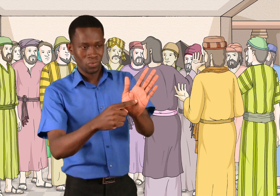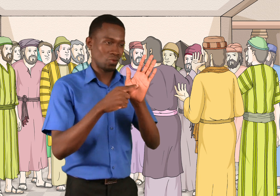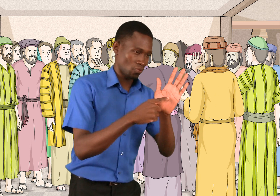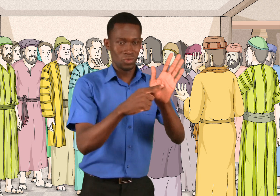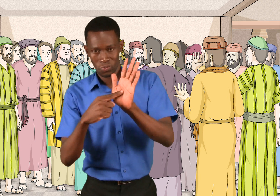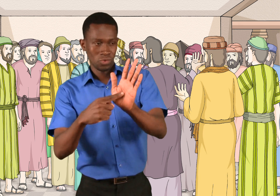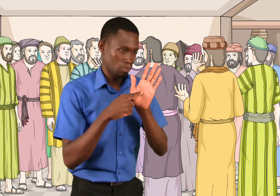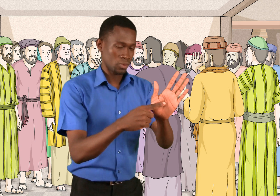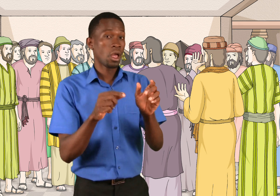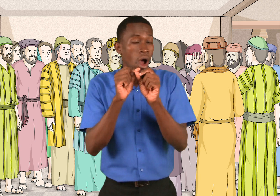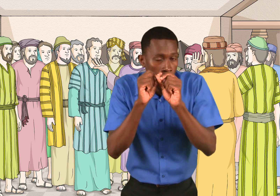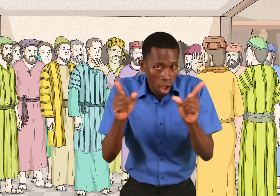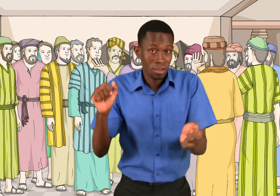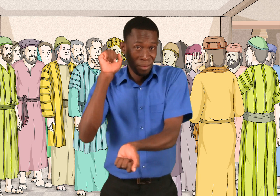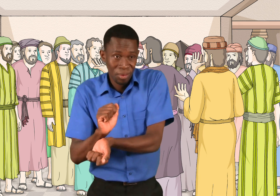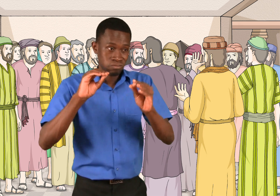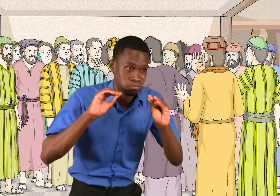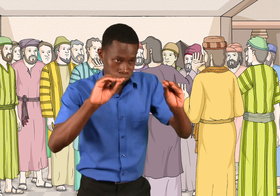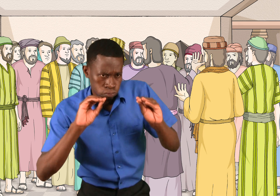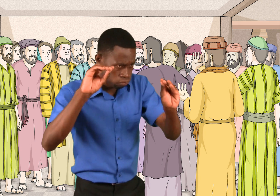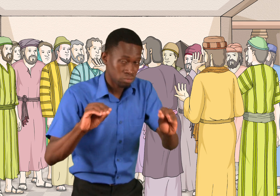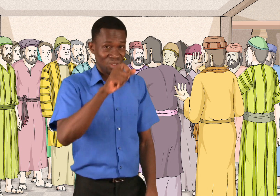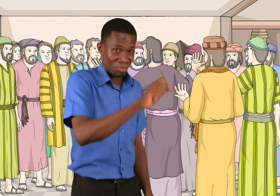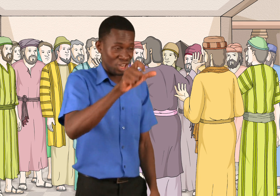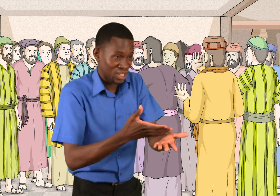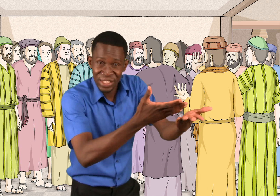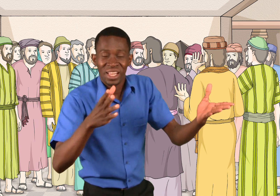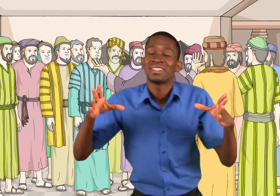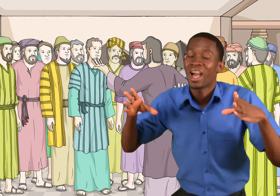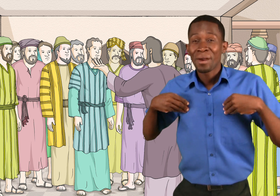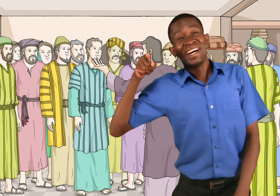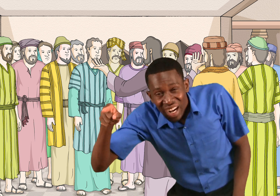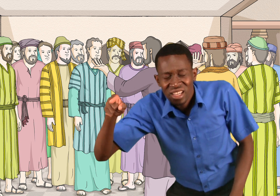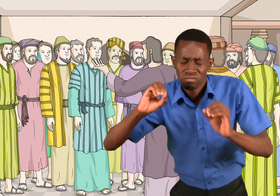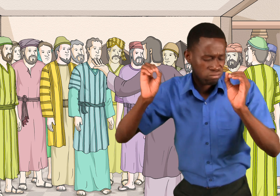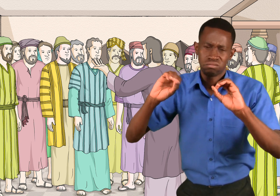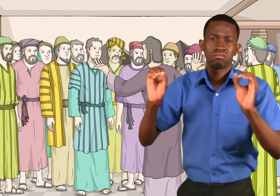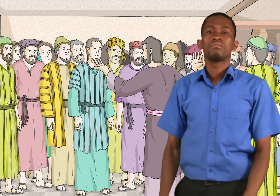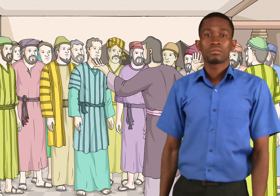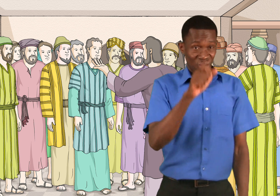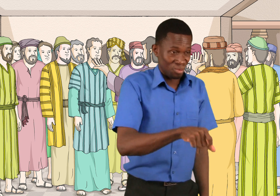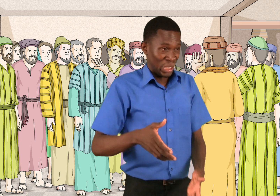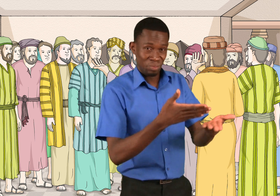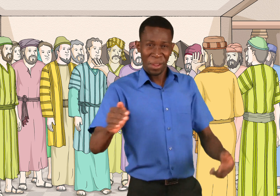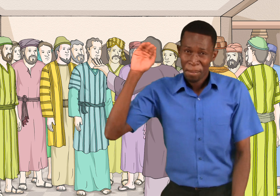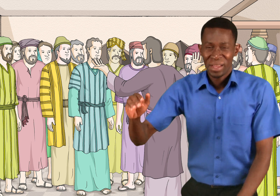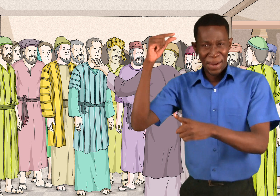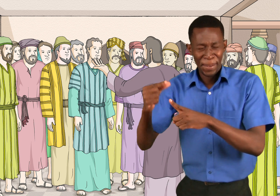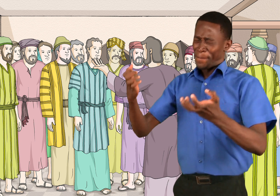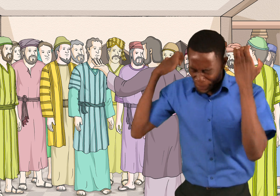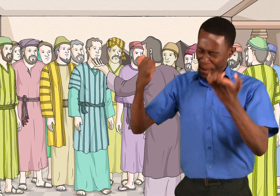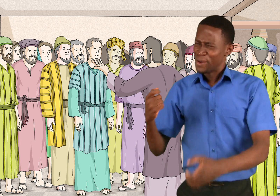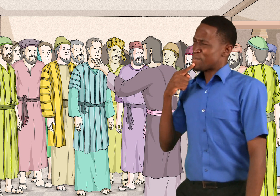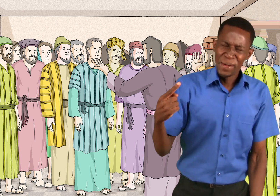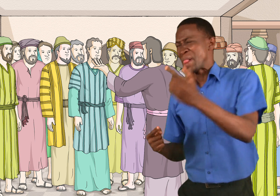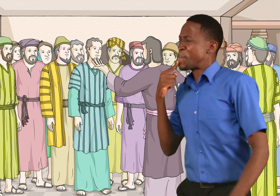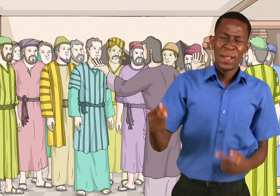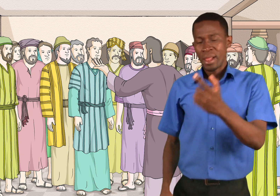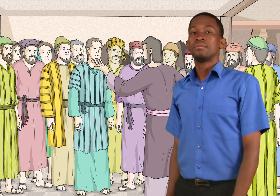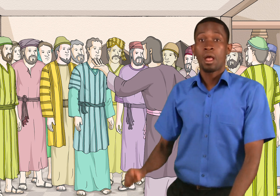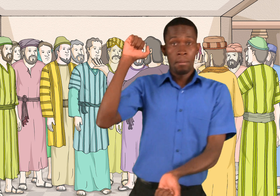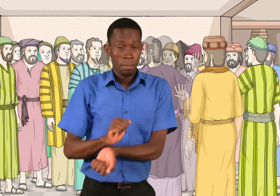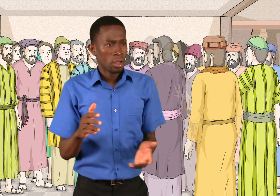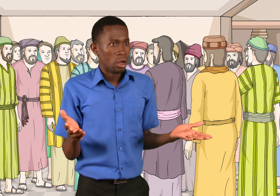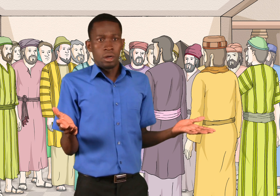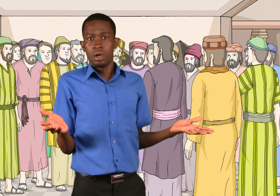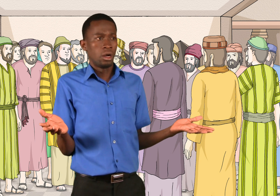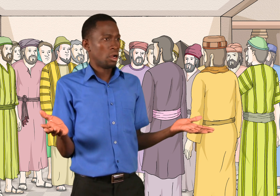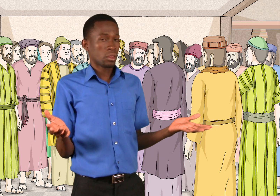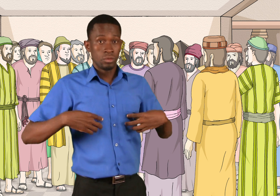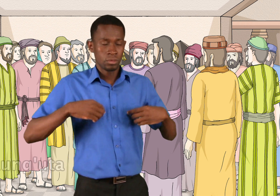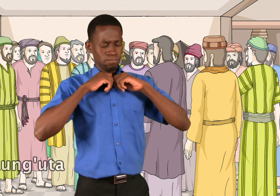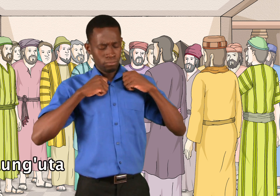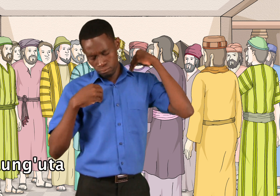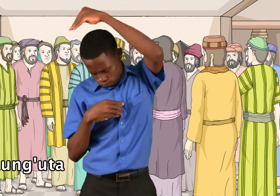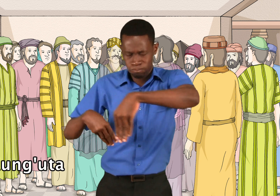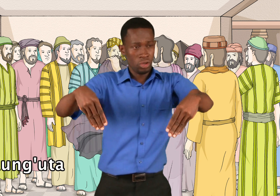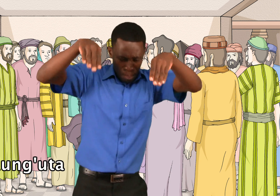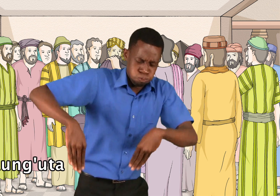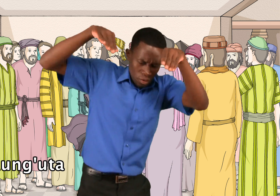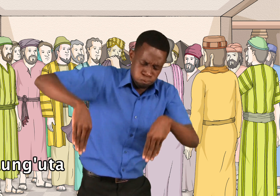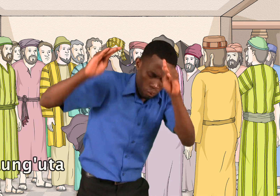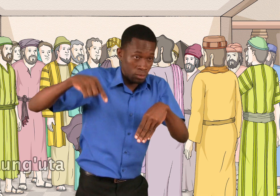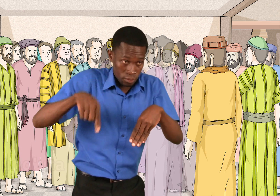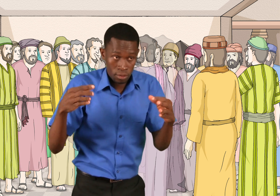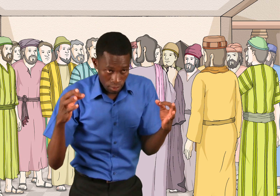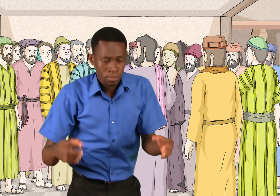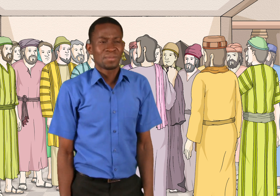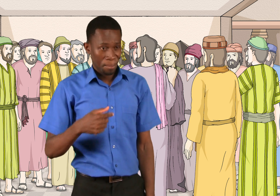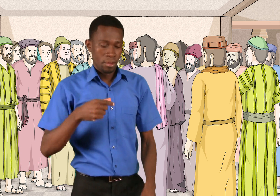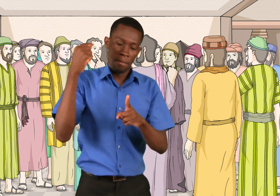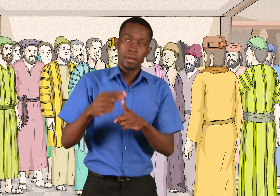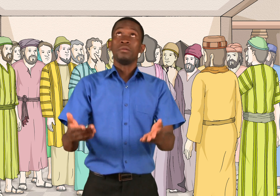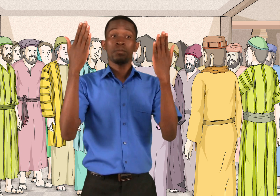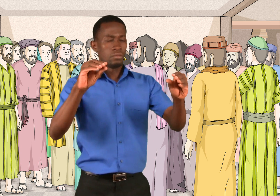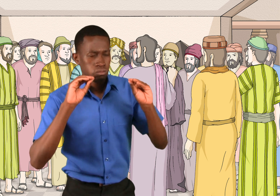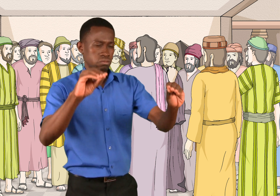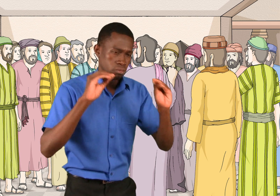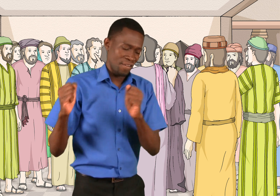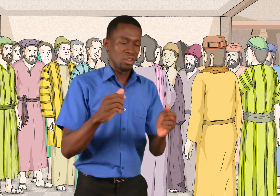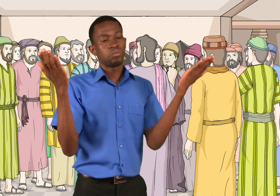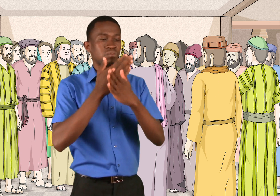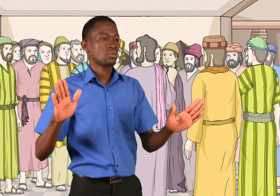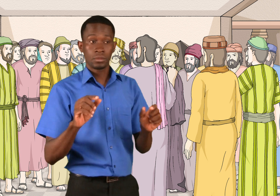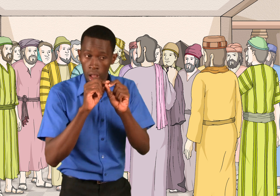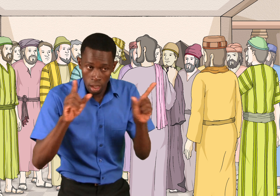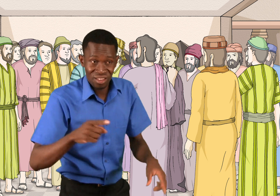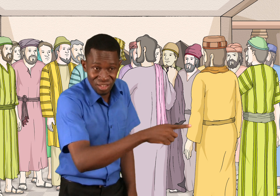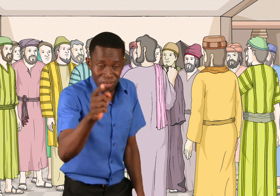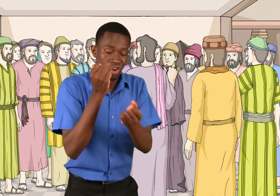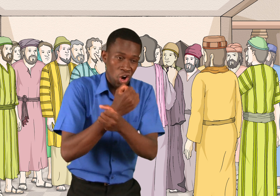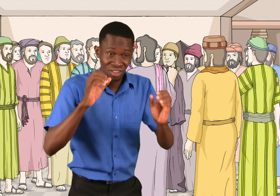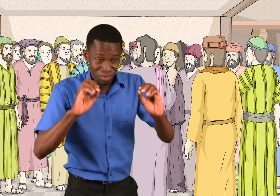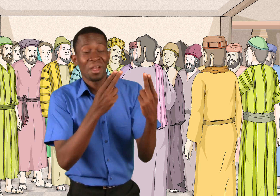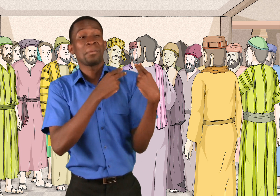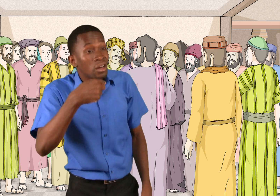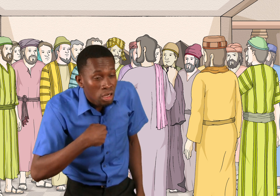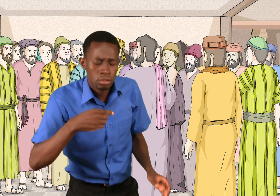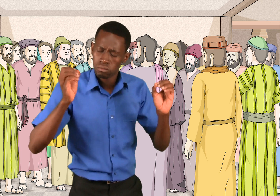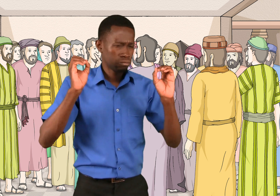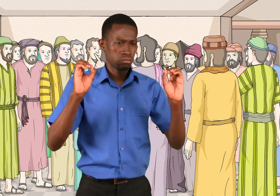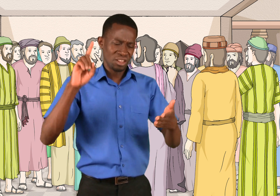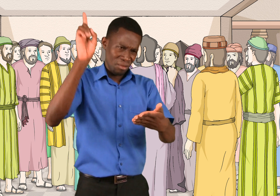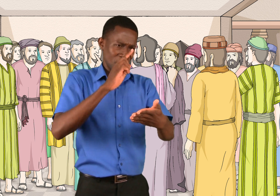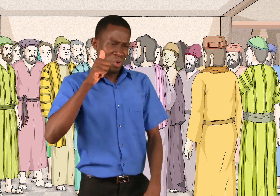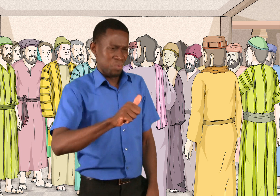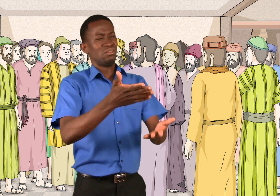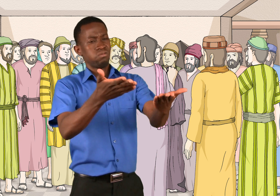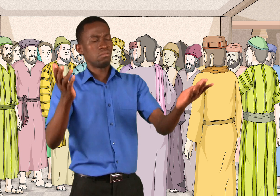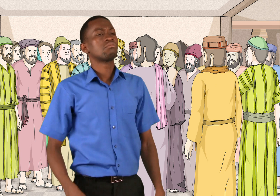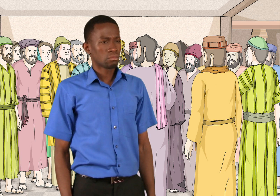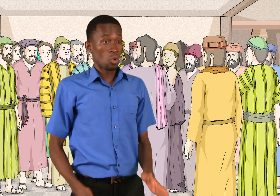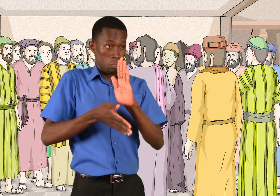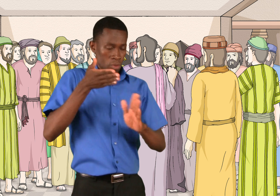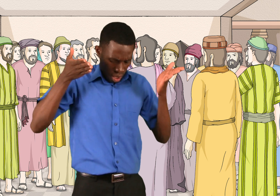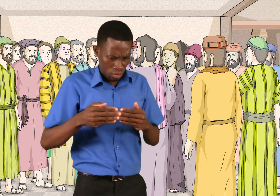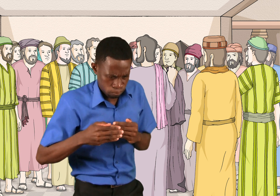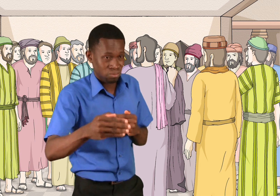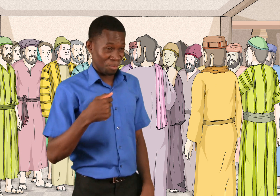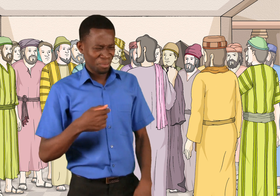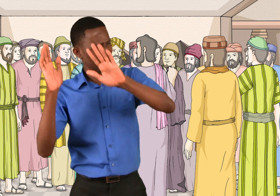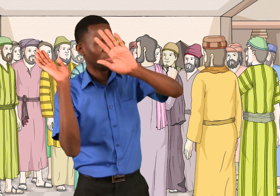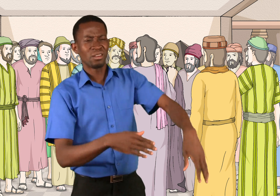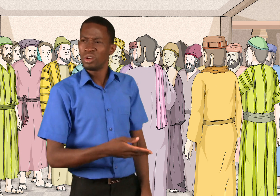But when they opposed and insulted him, he shook out his garments and told them, “Your blood be on your own heads!